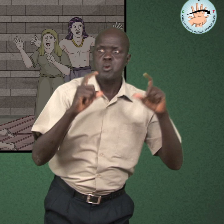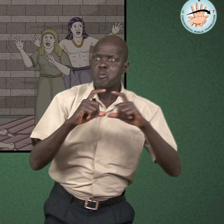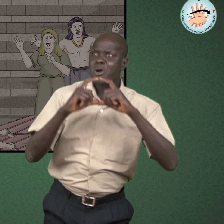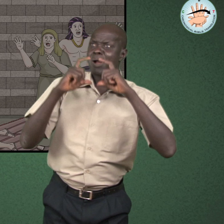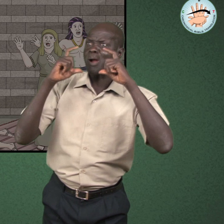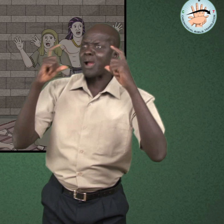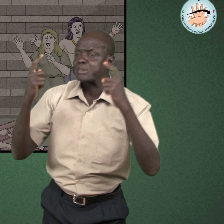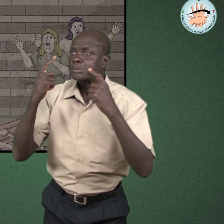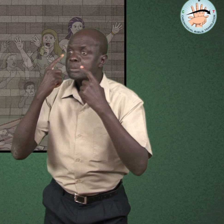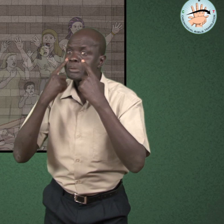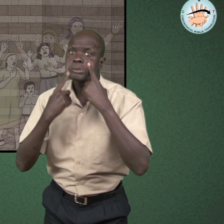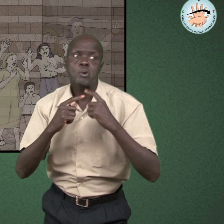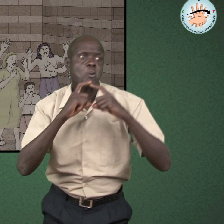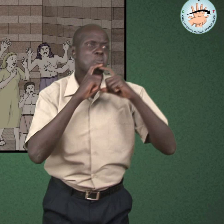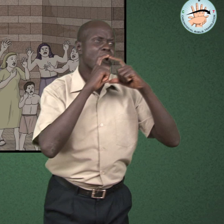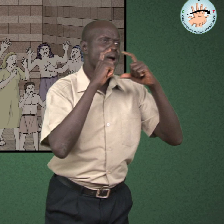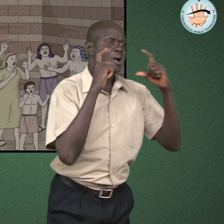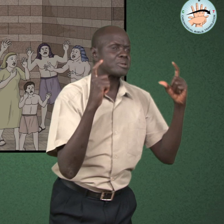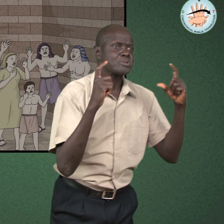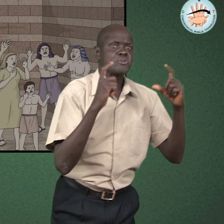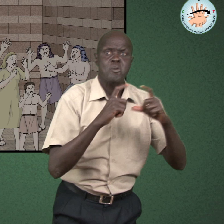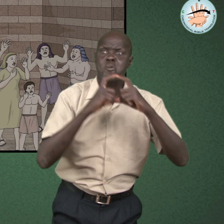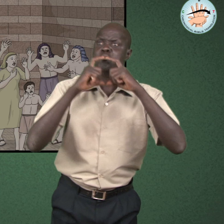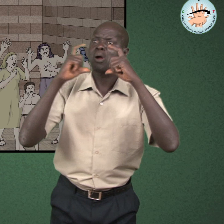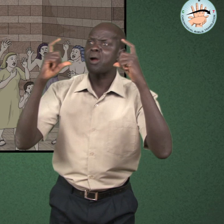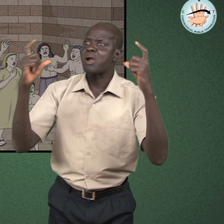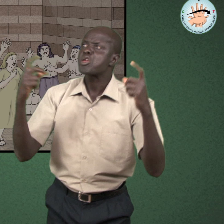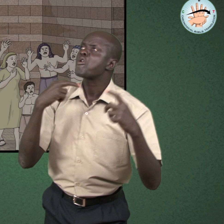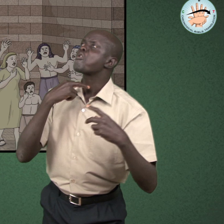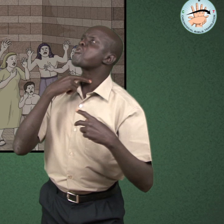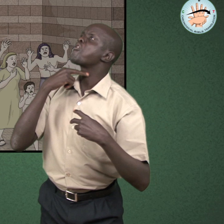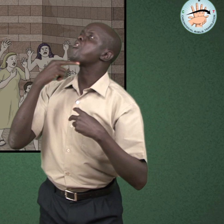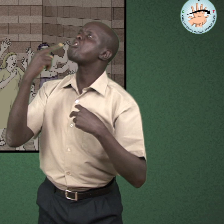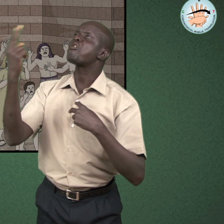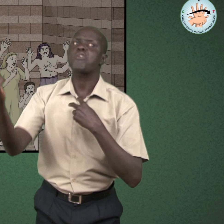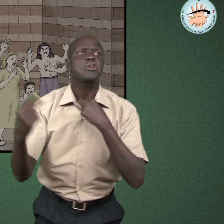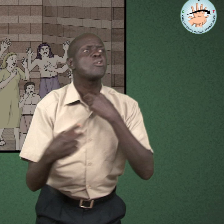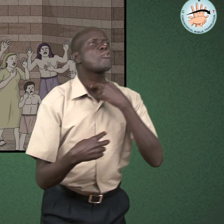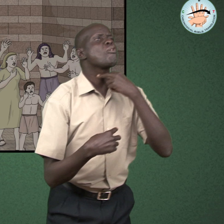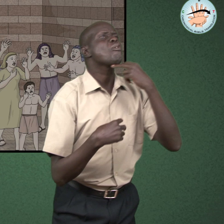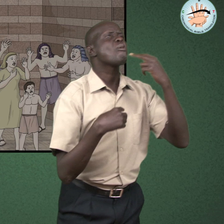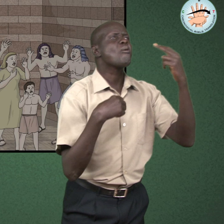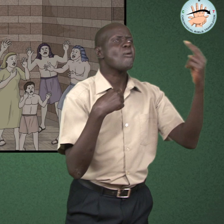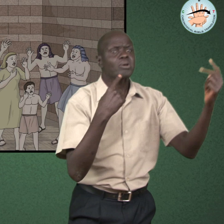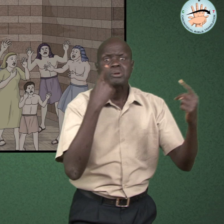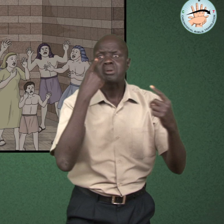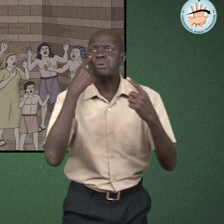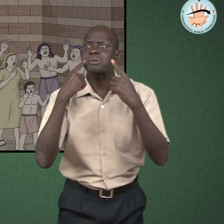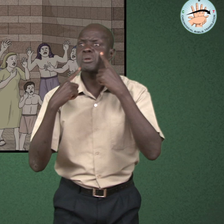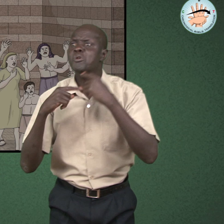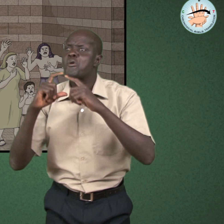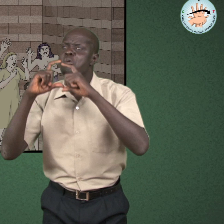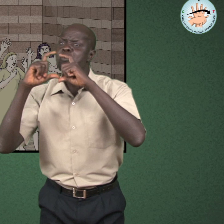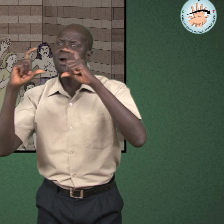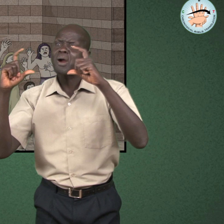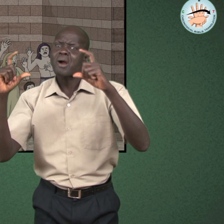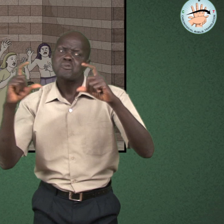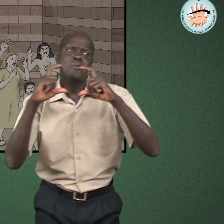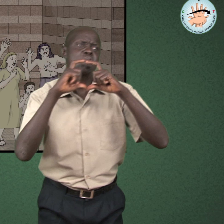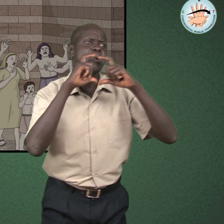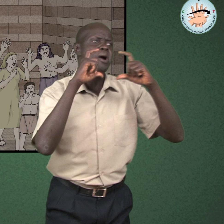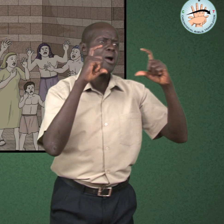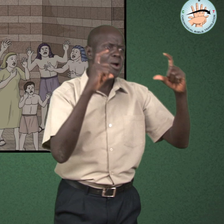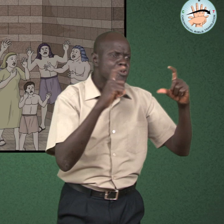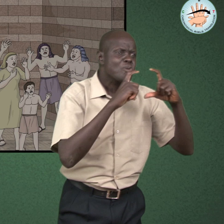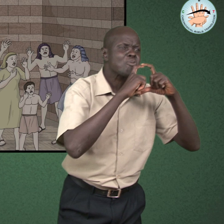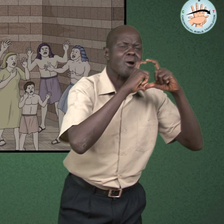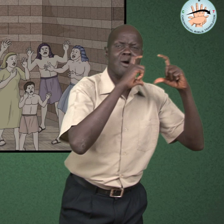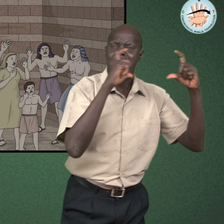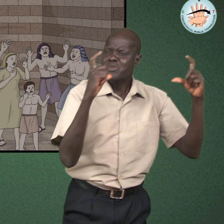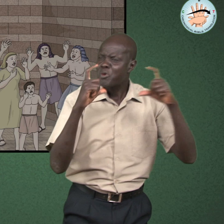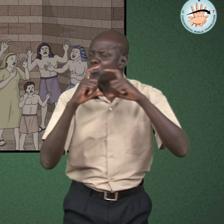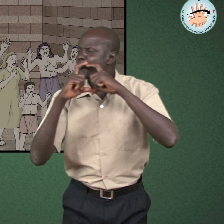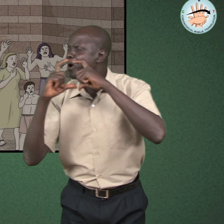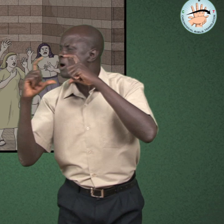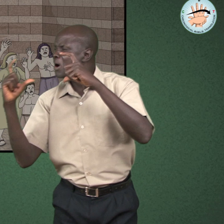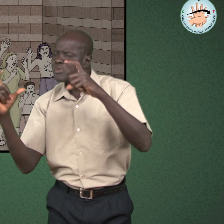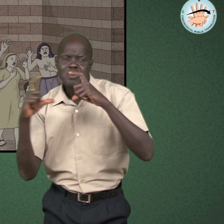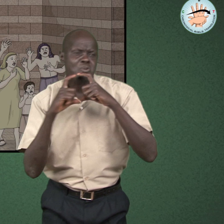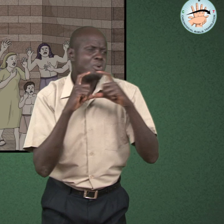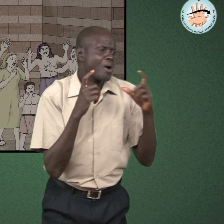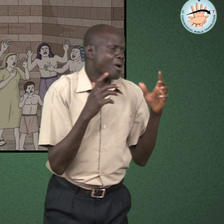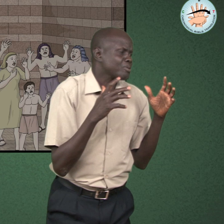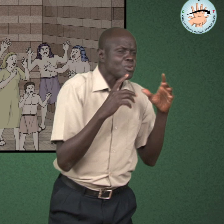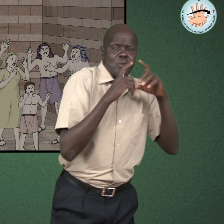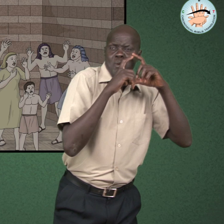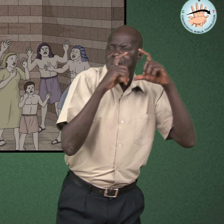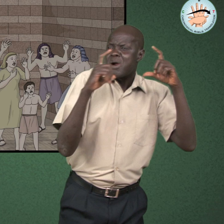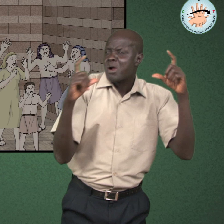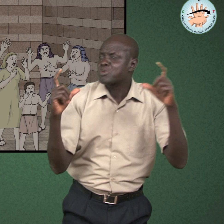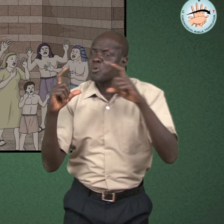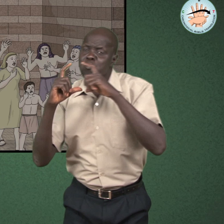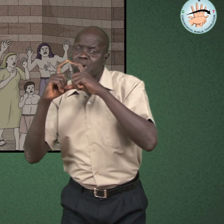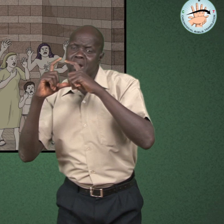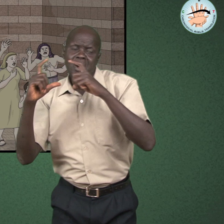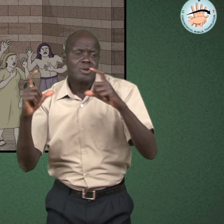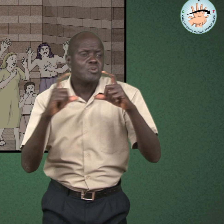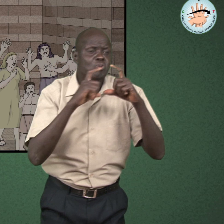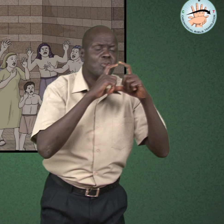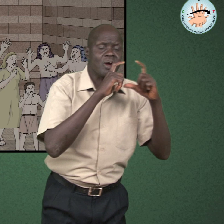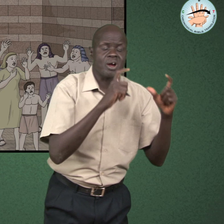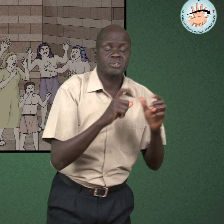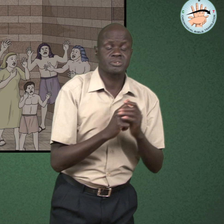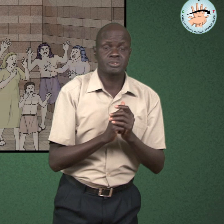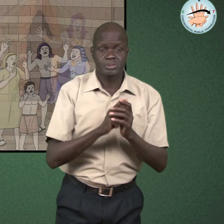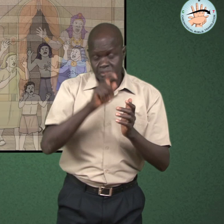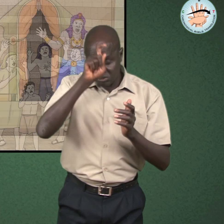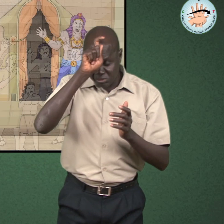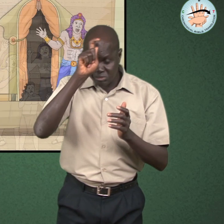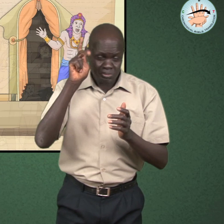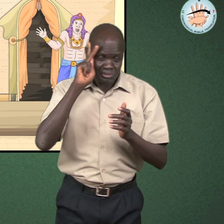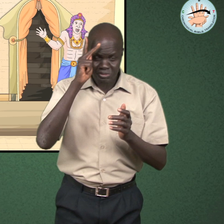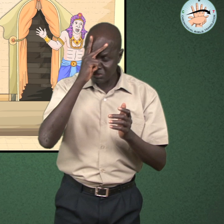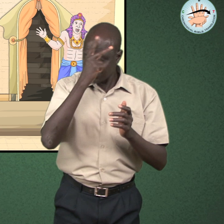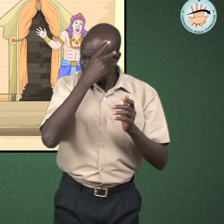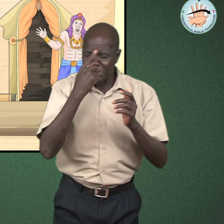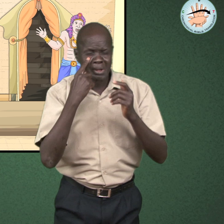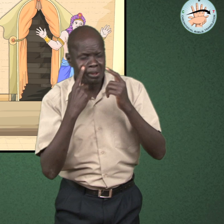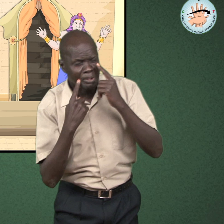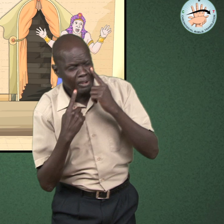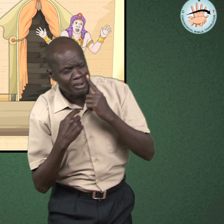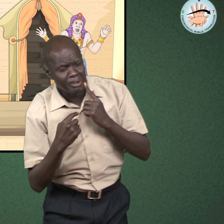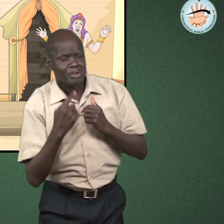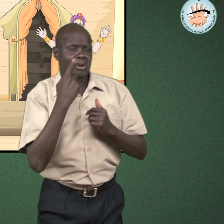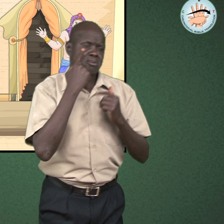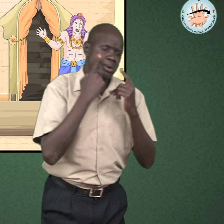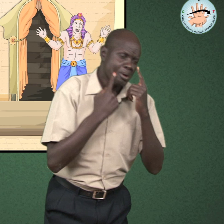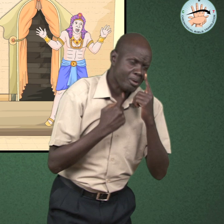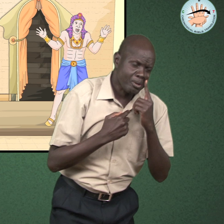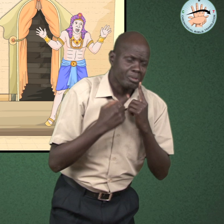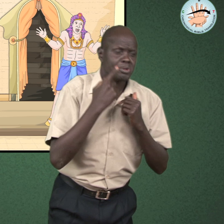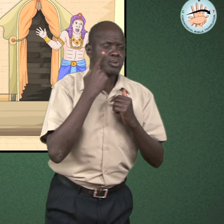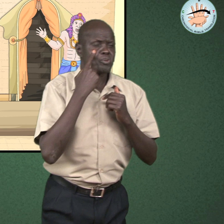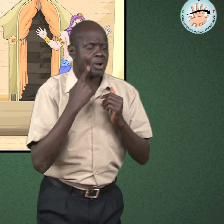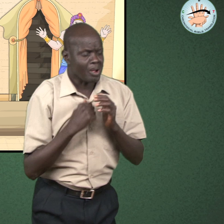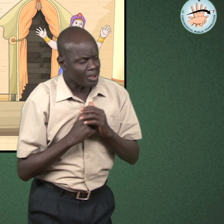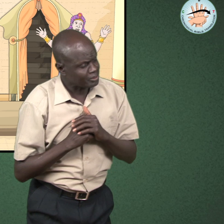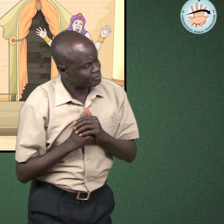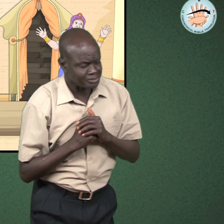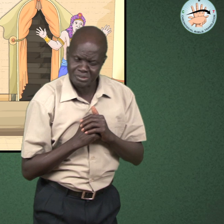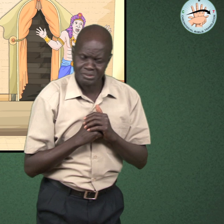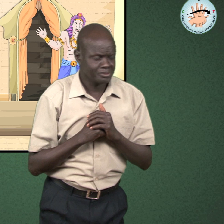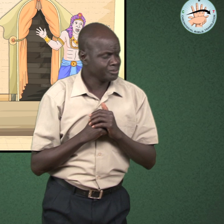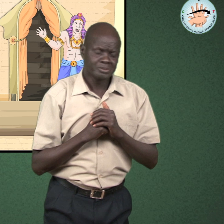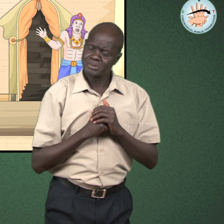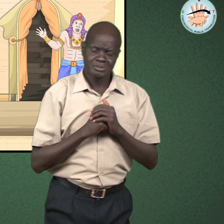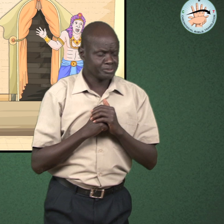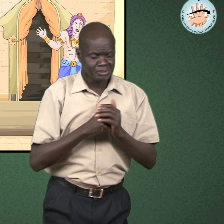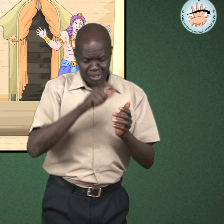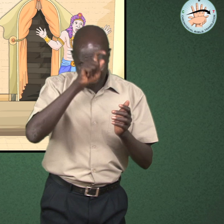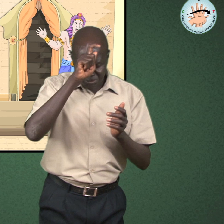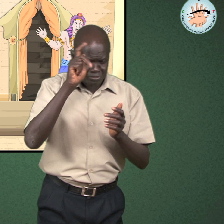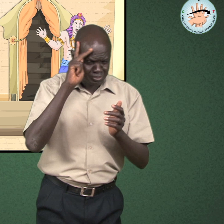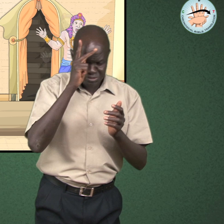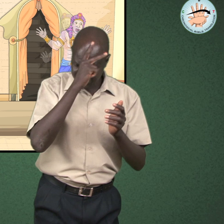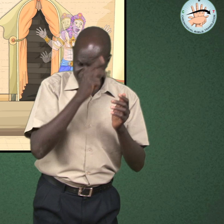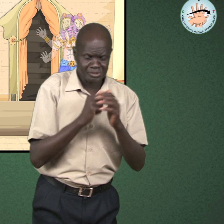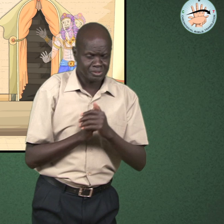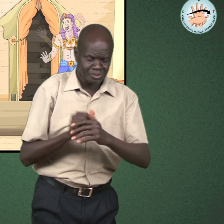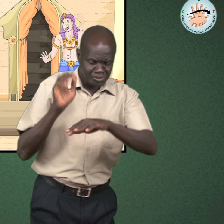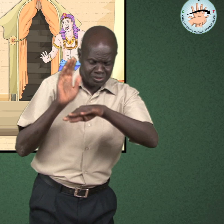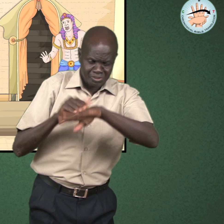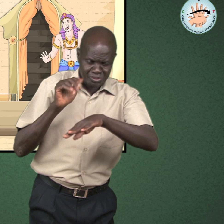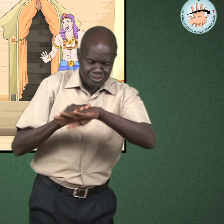During the night Pharaoh got up—he and all his officials and all the Egyptians—and there was loud wailing in Egypt; for there was no house without someone dead.